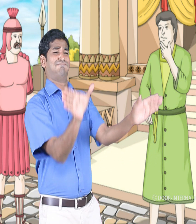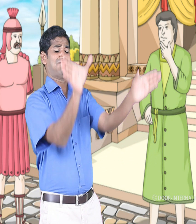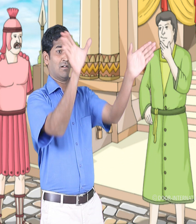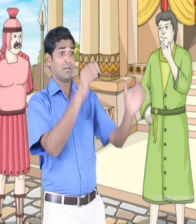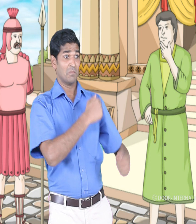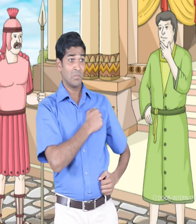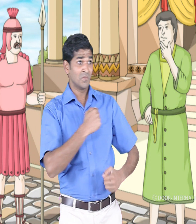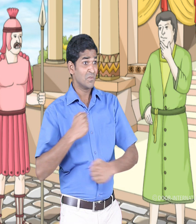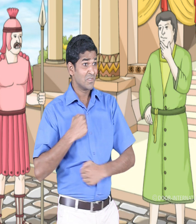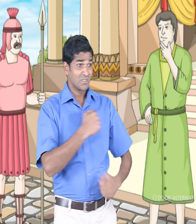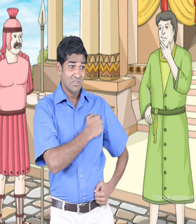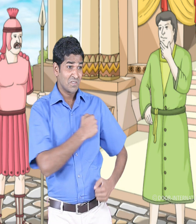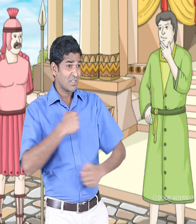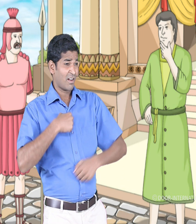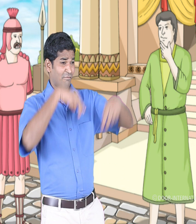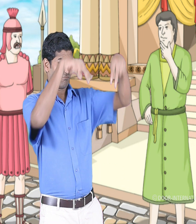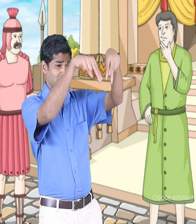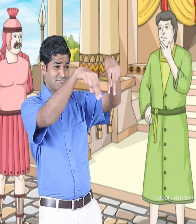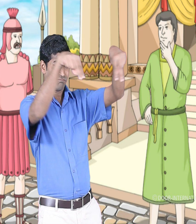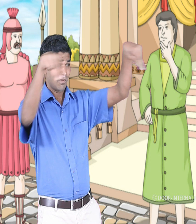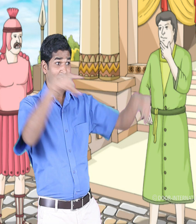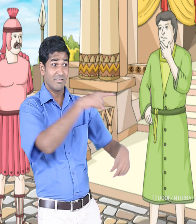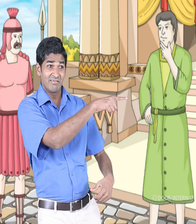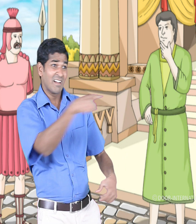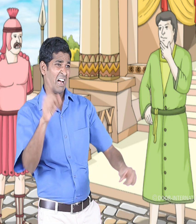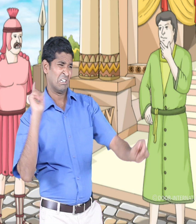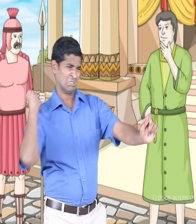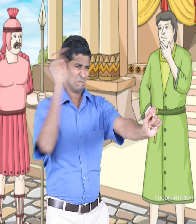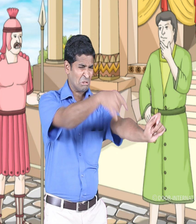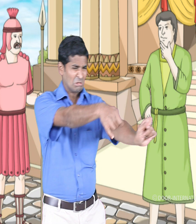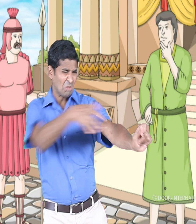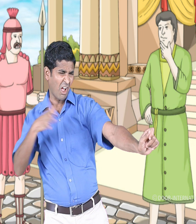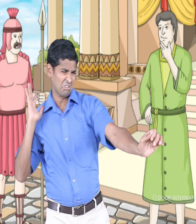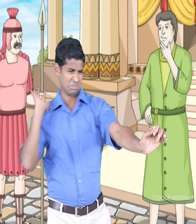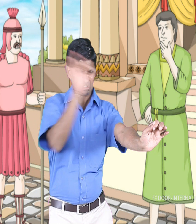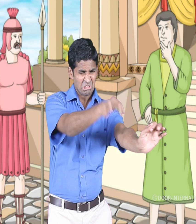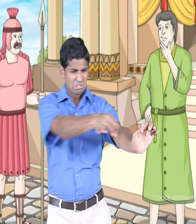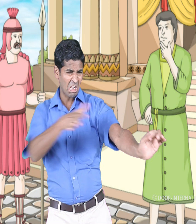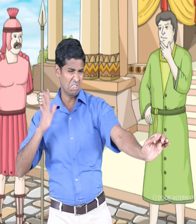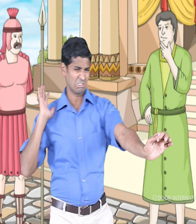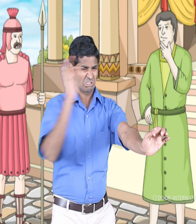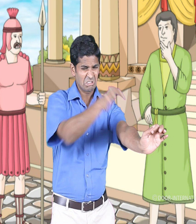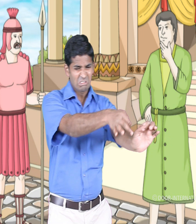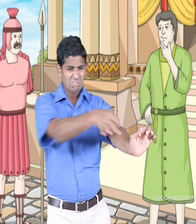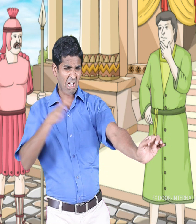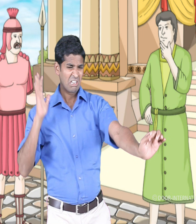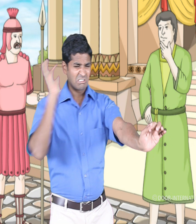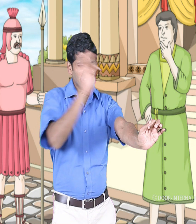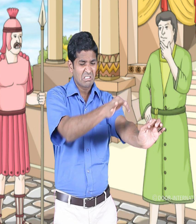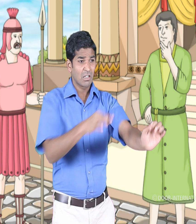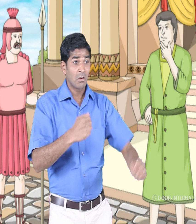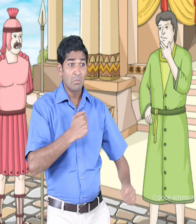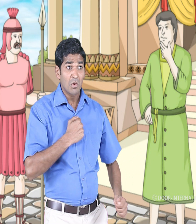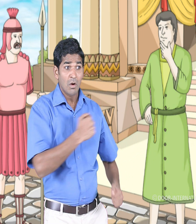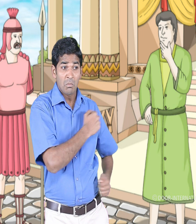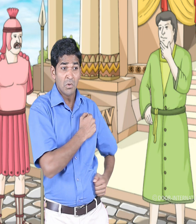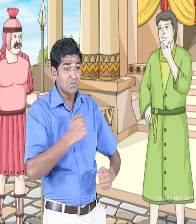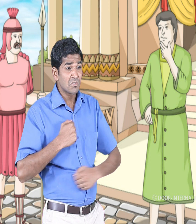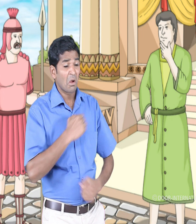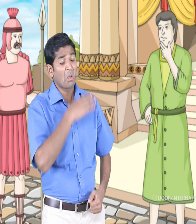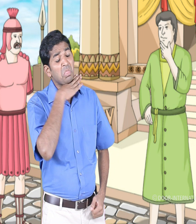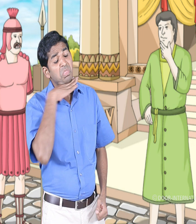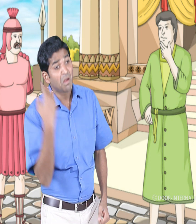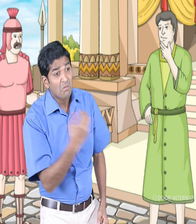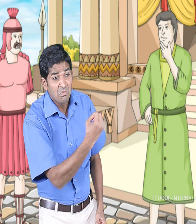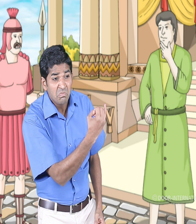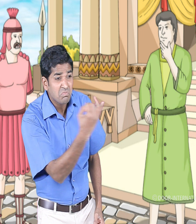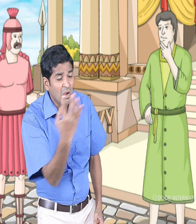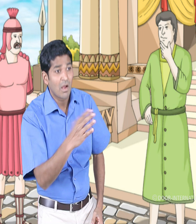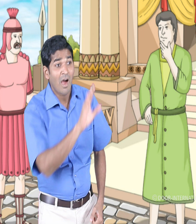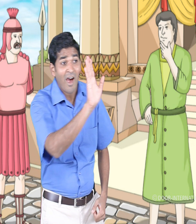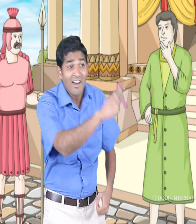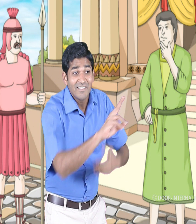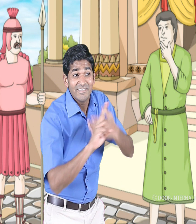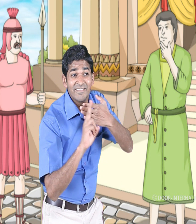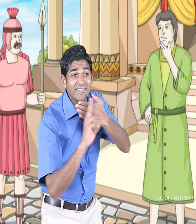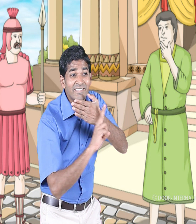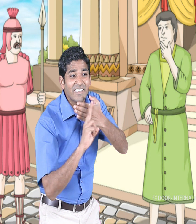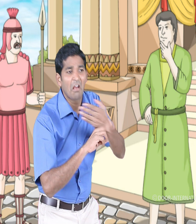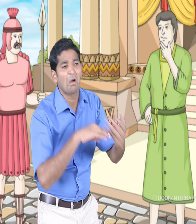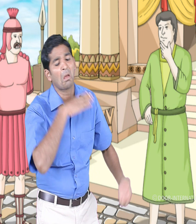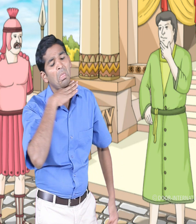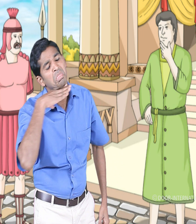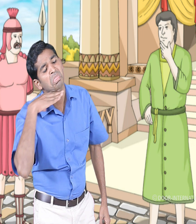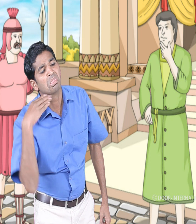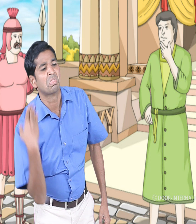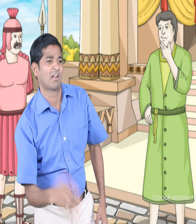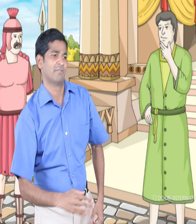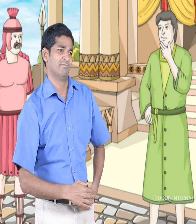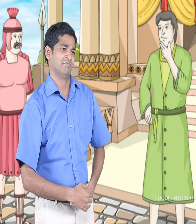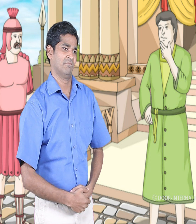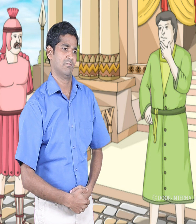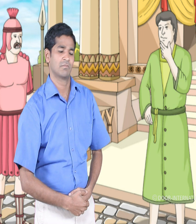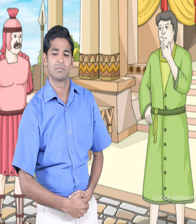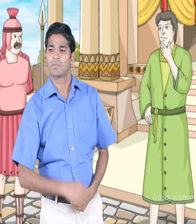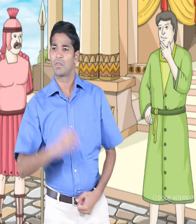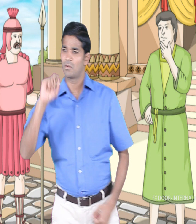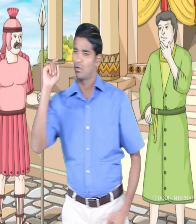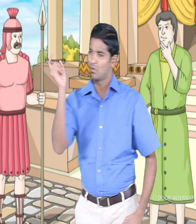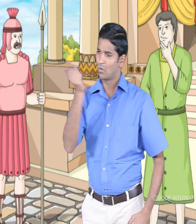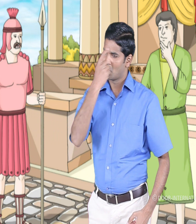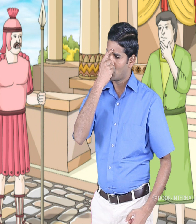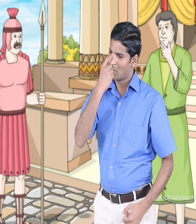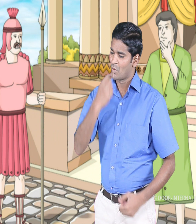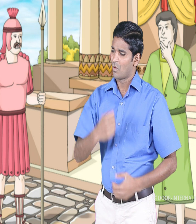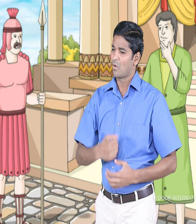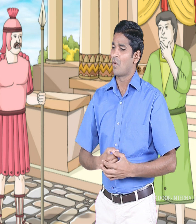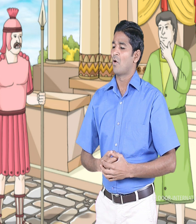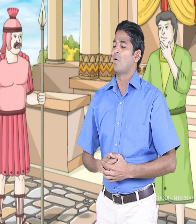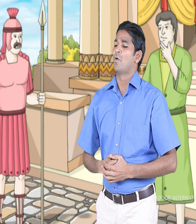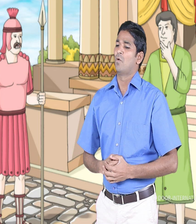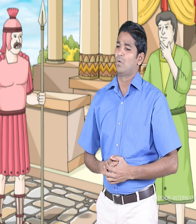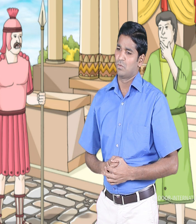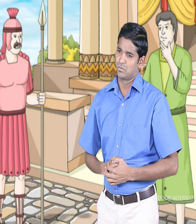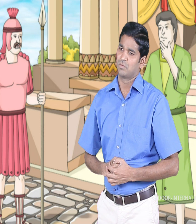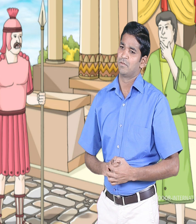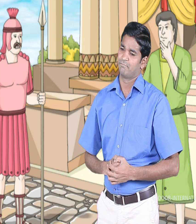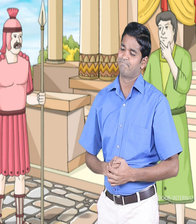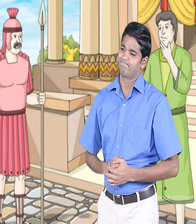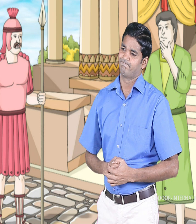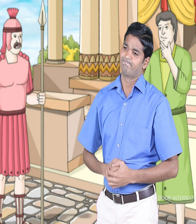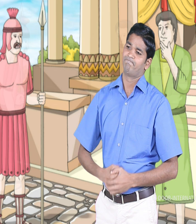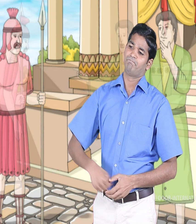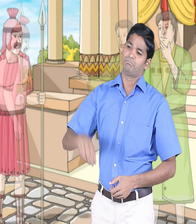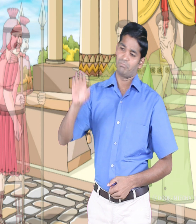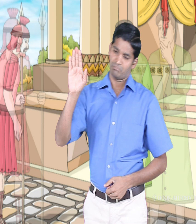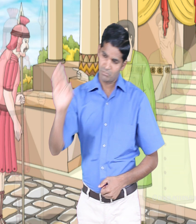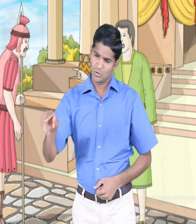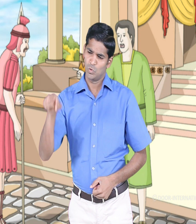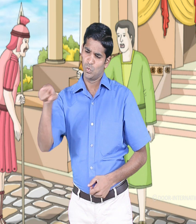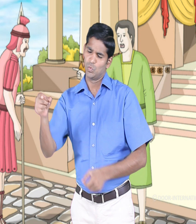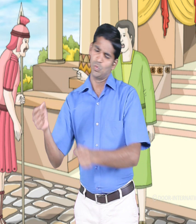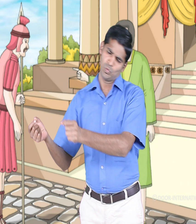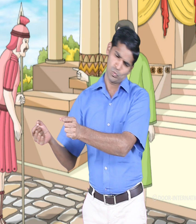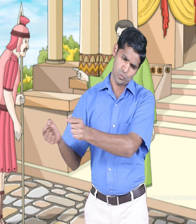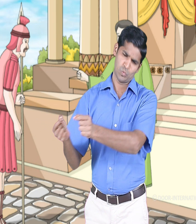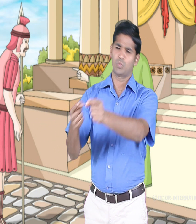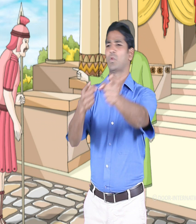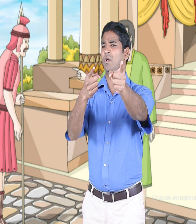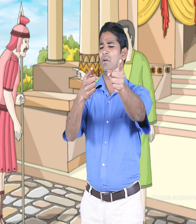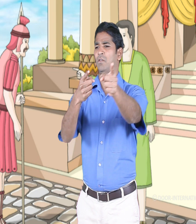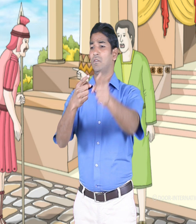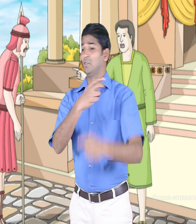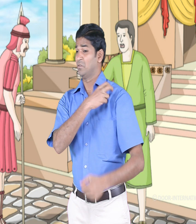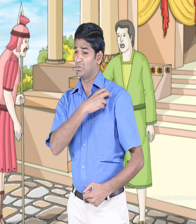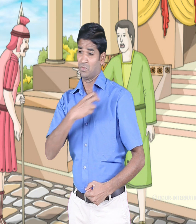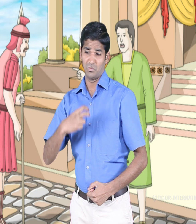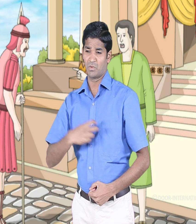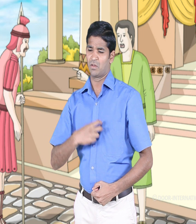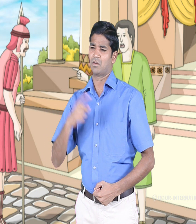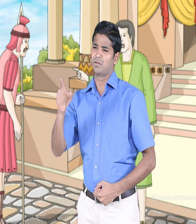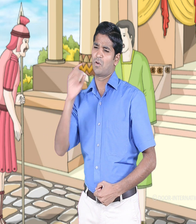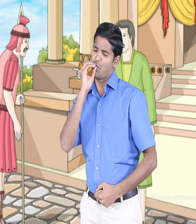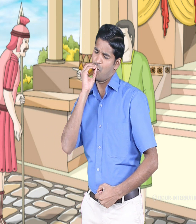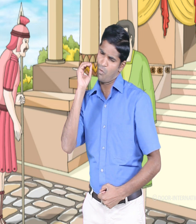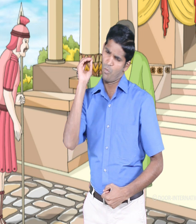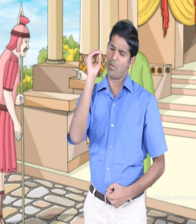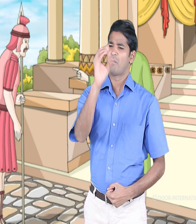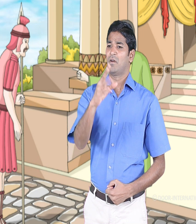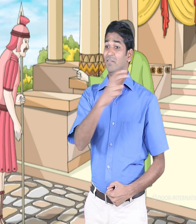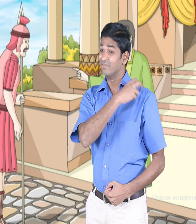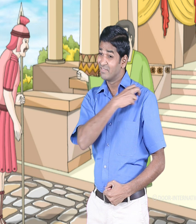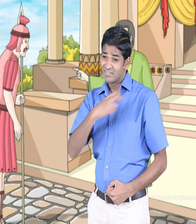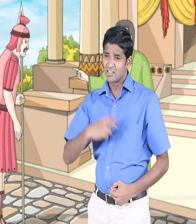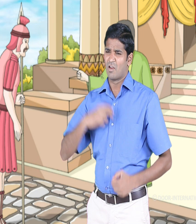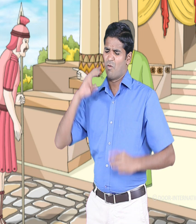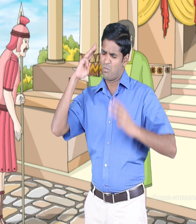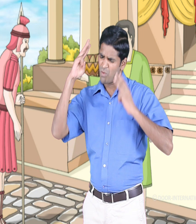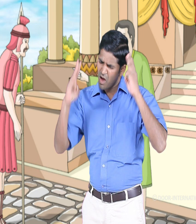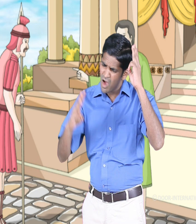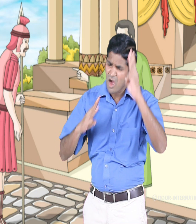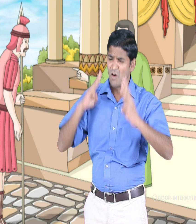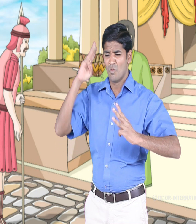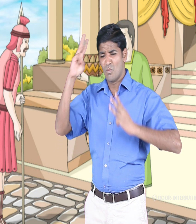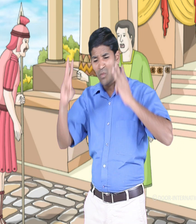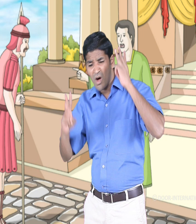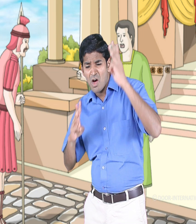Then the archers shot at your servants from the wall, and some of the king’s servants were killed.